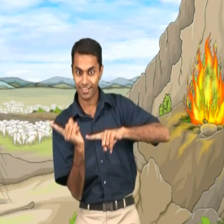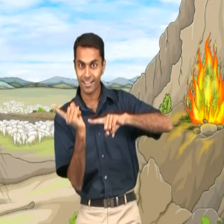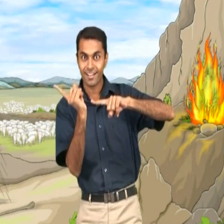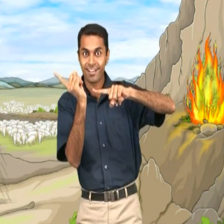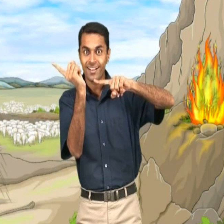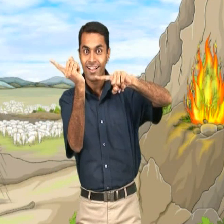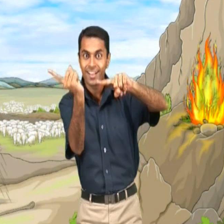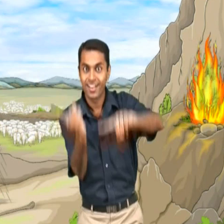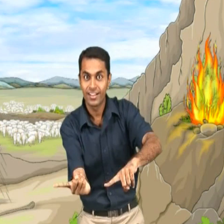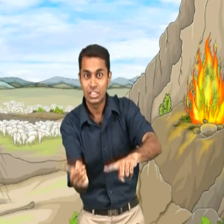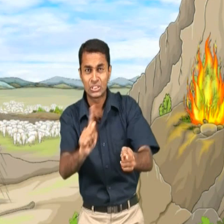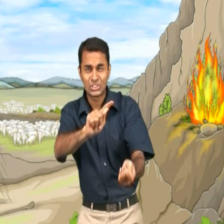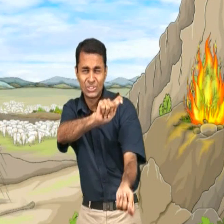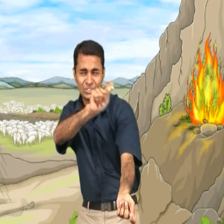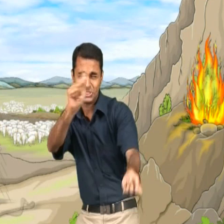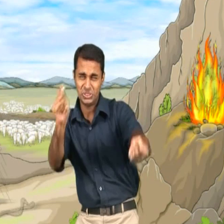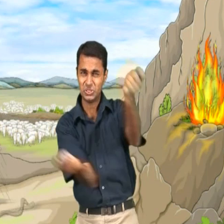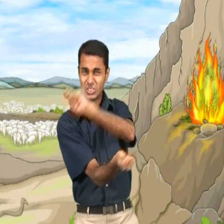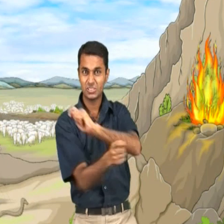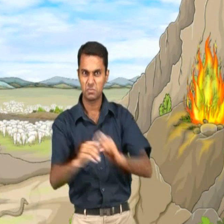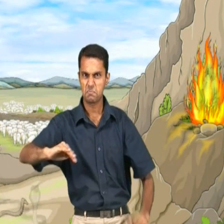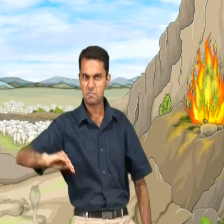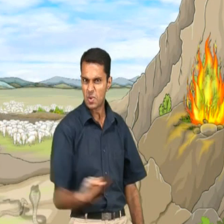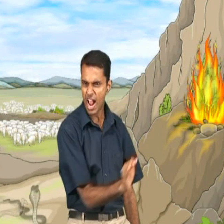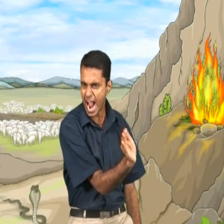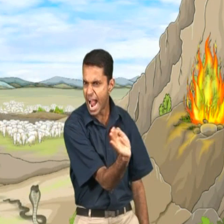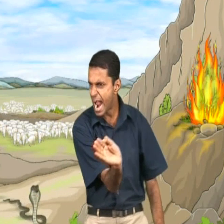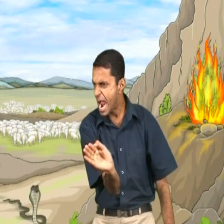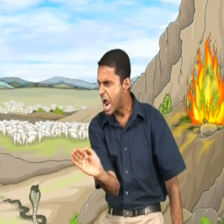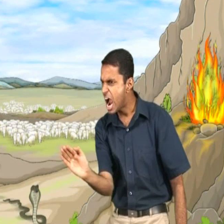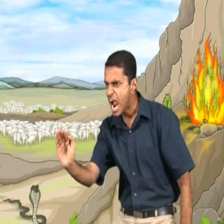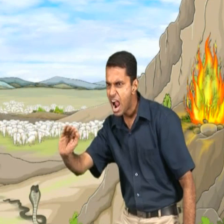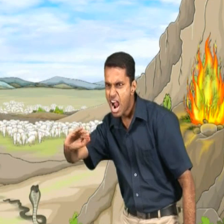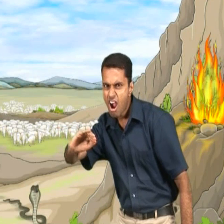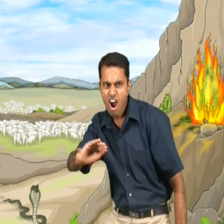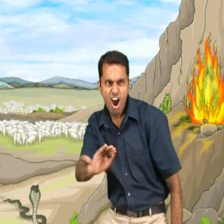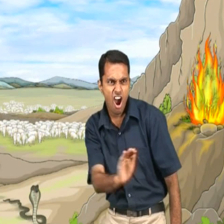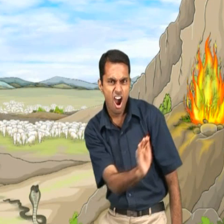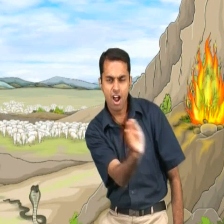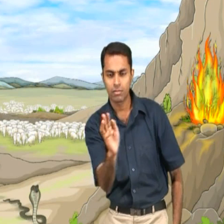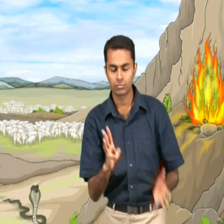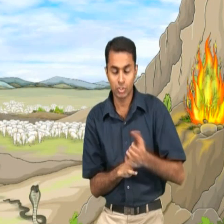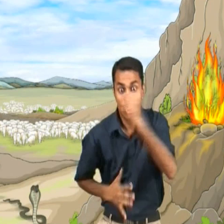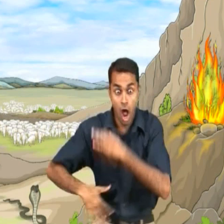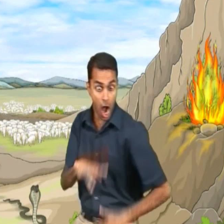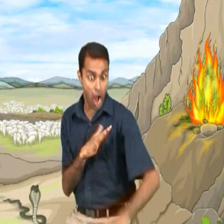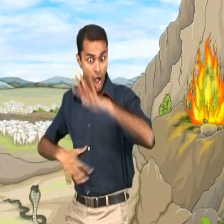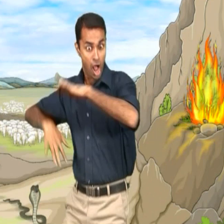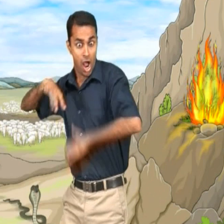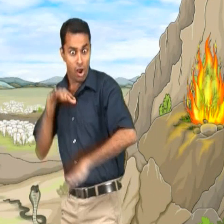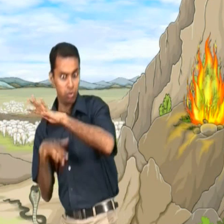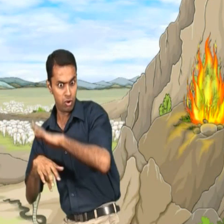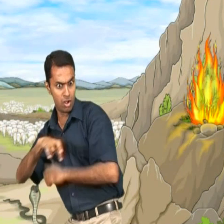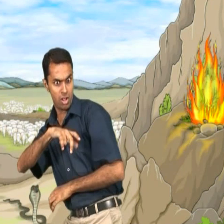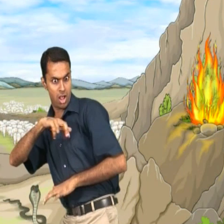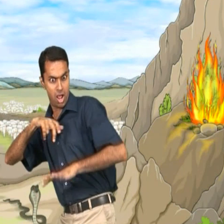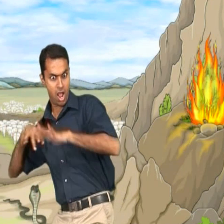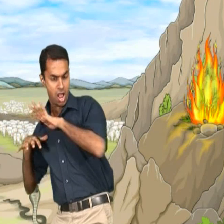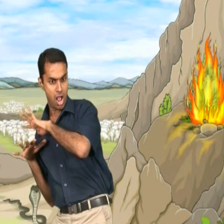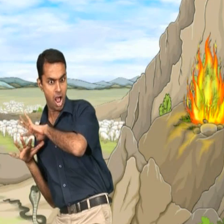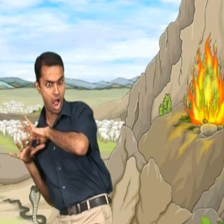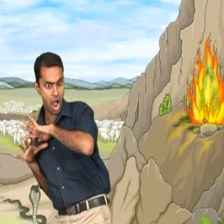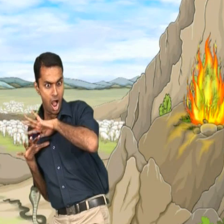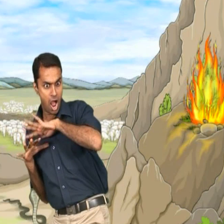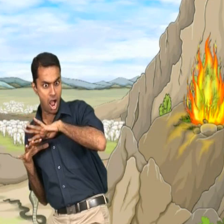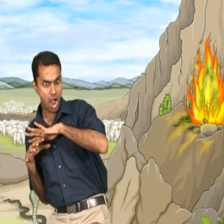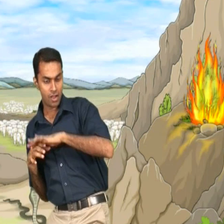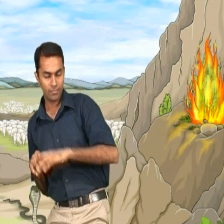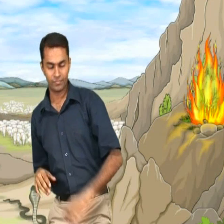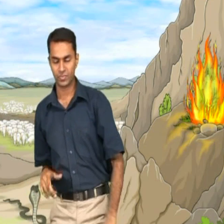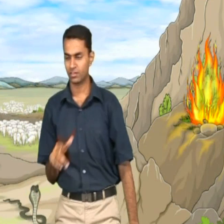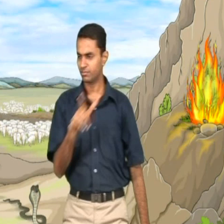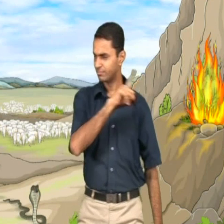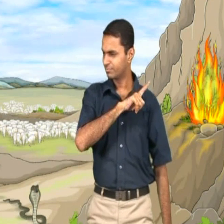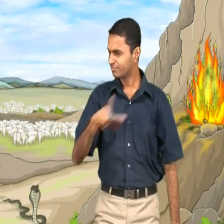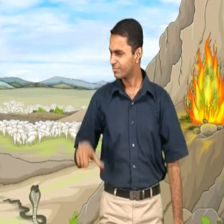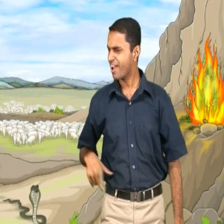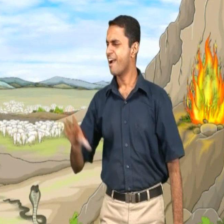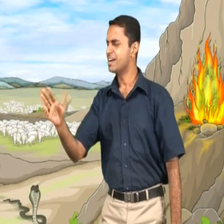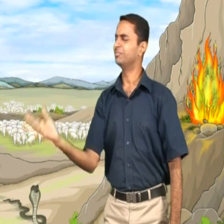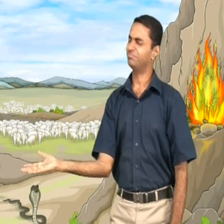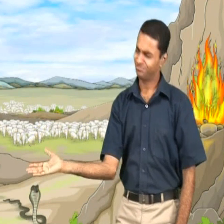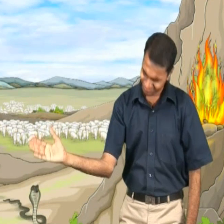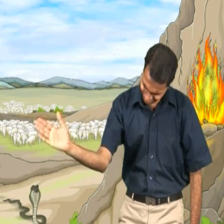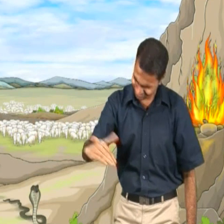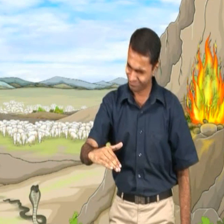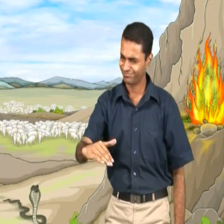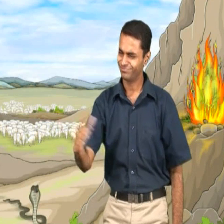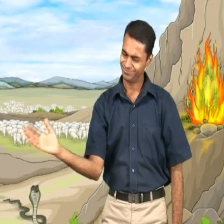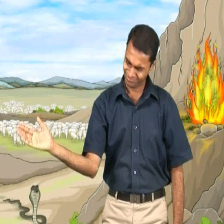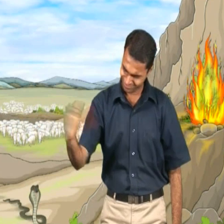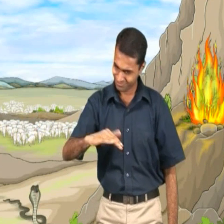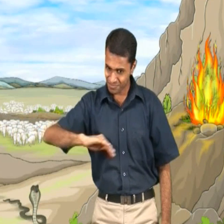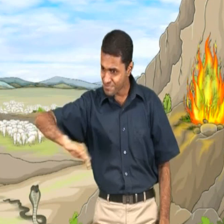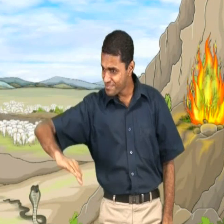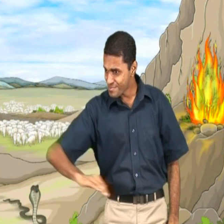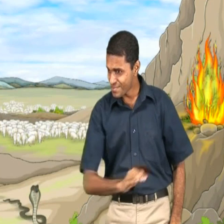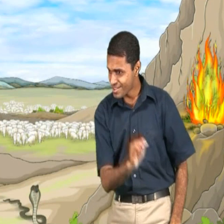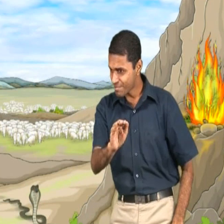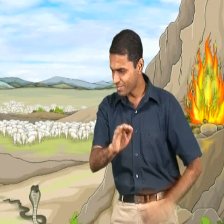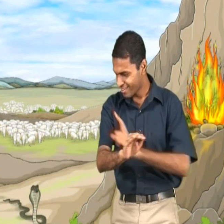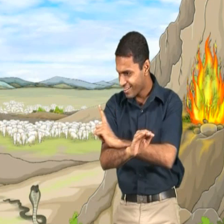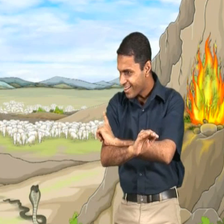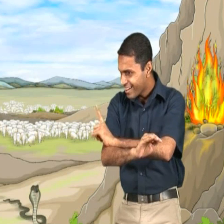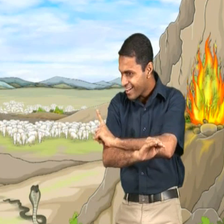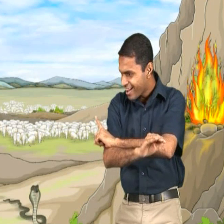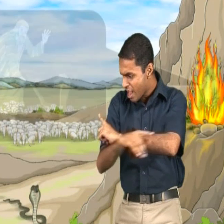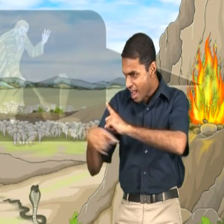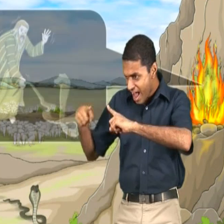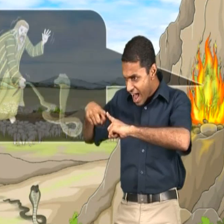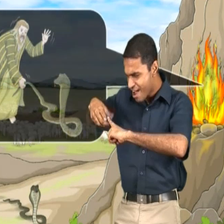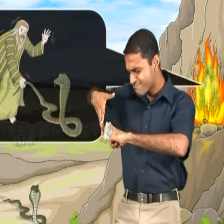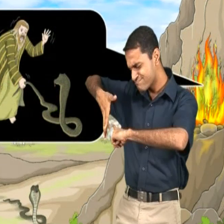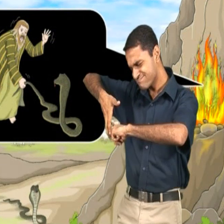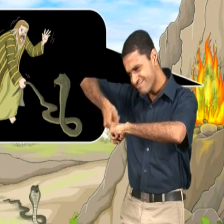So Moses threw it on the ground, and it became a snake, and he ran from it.